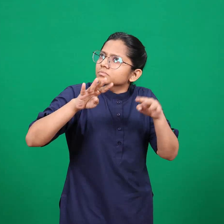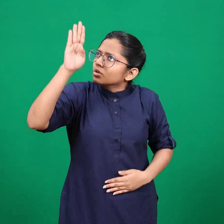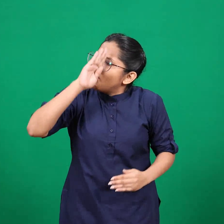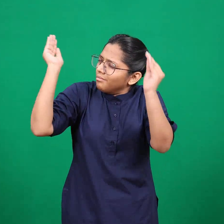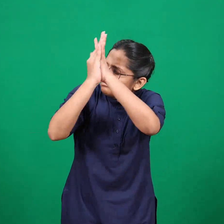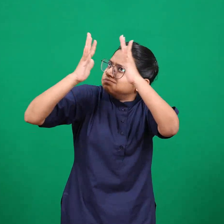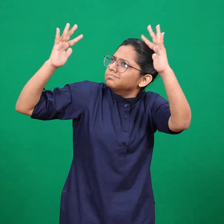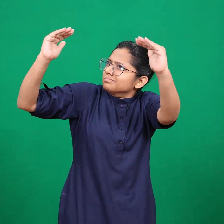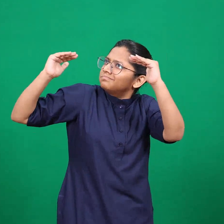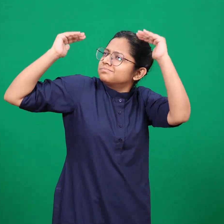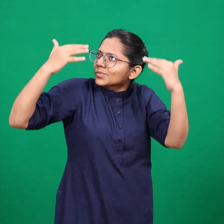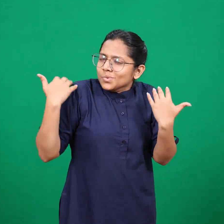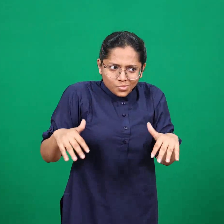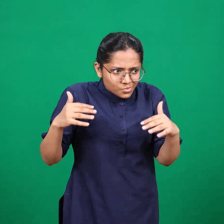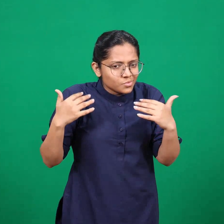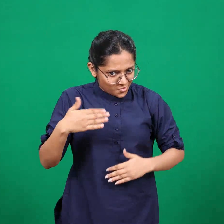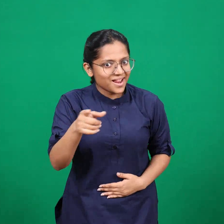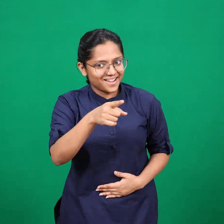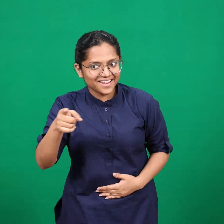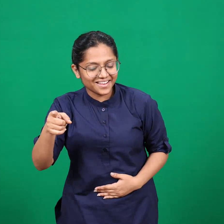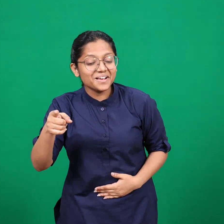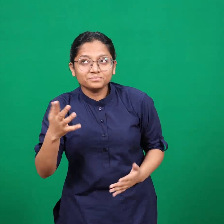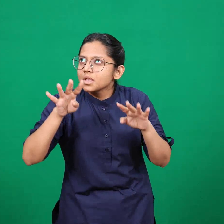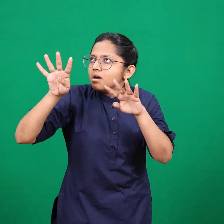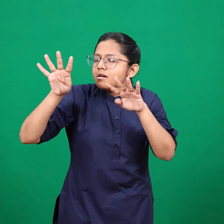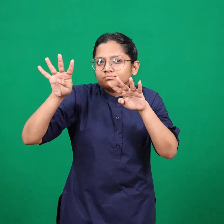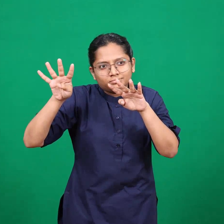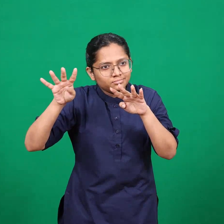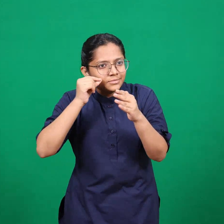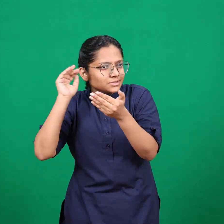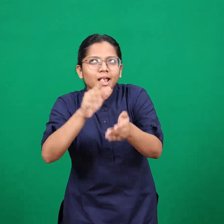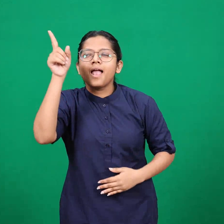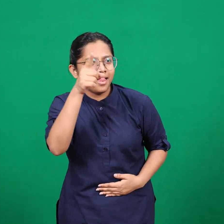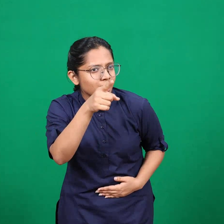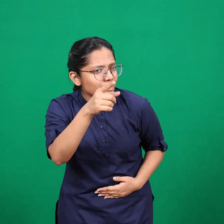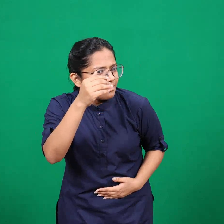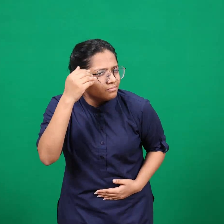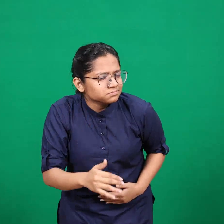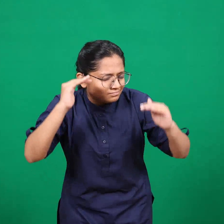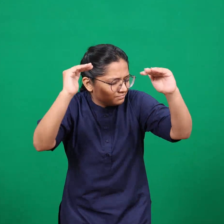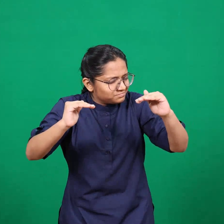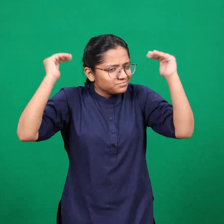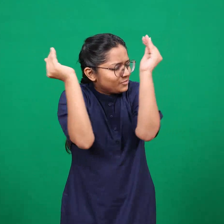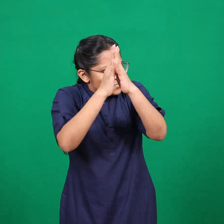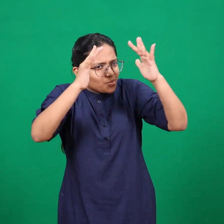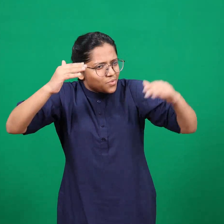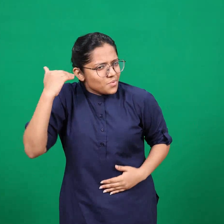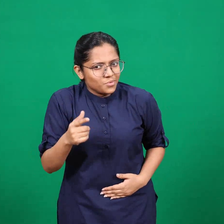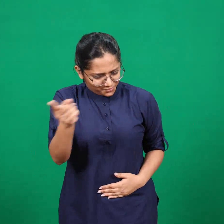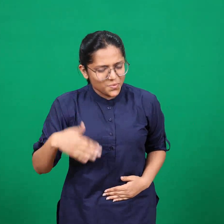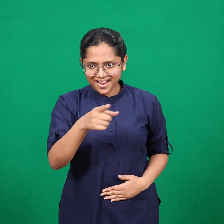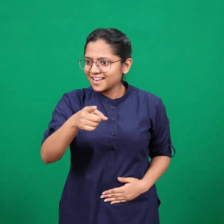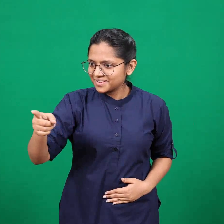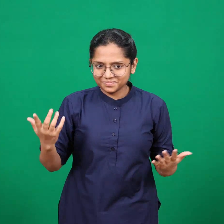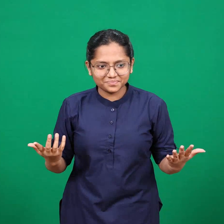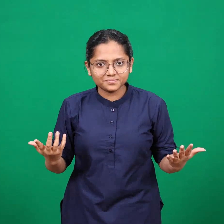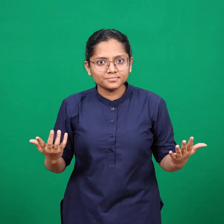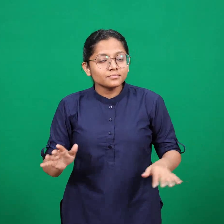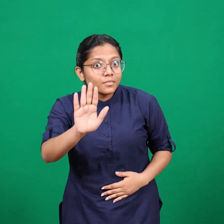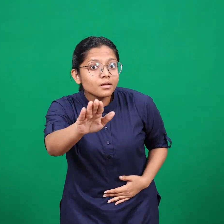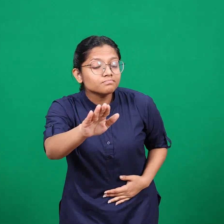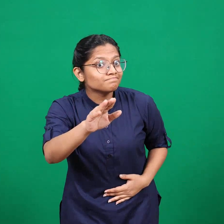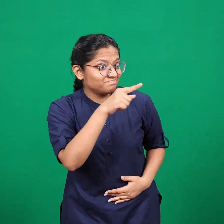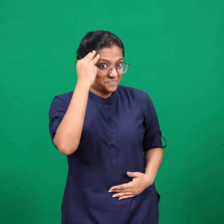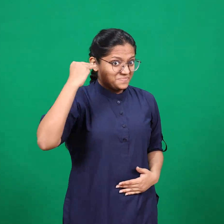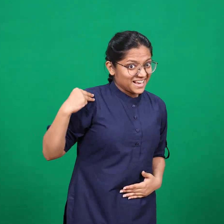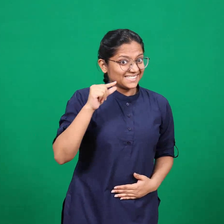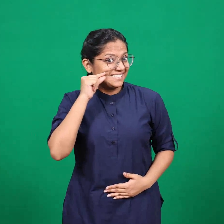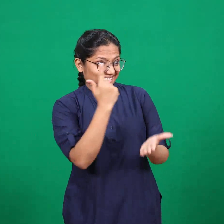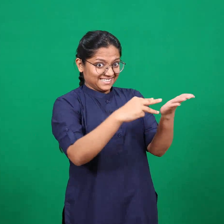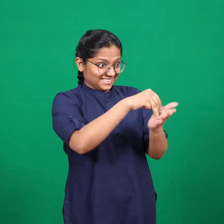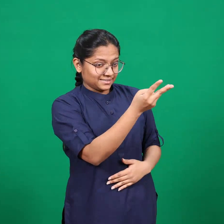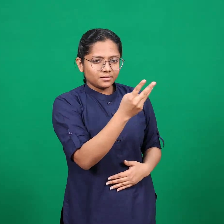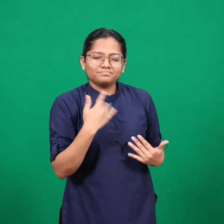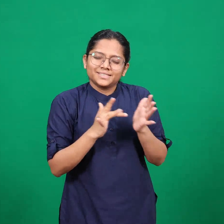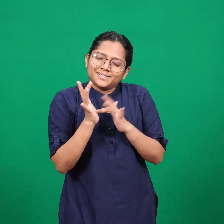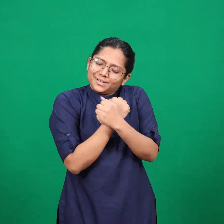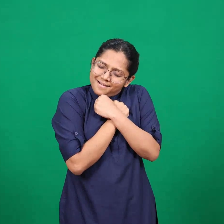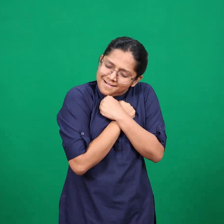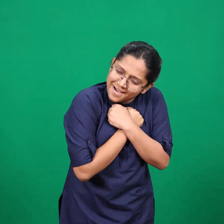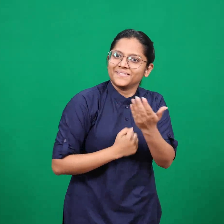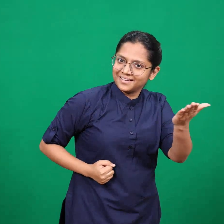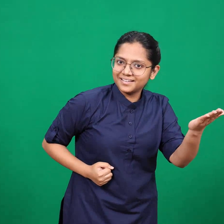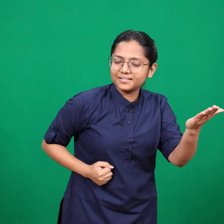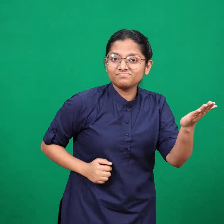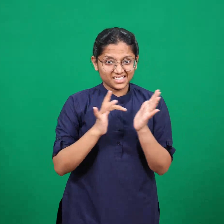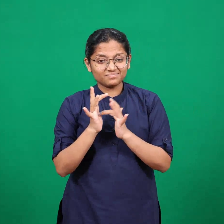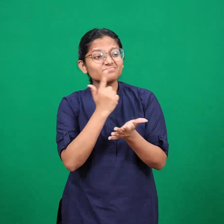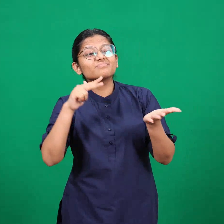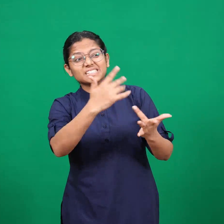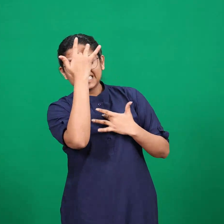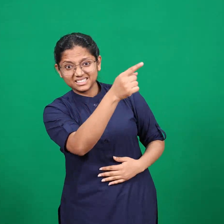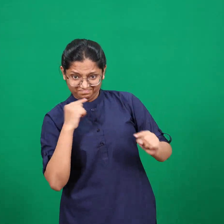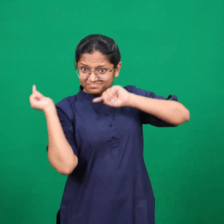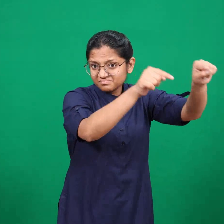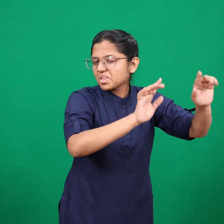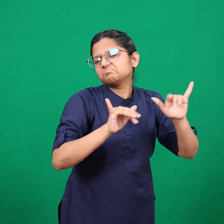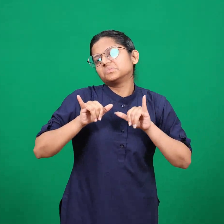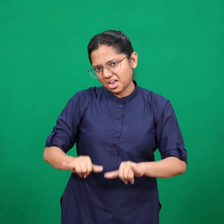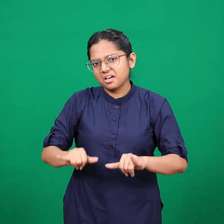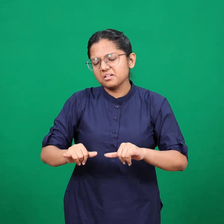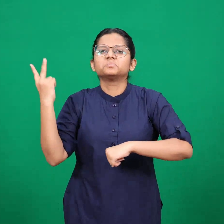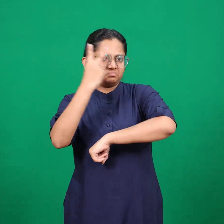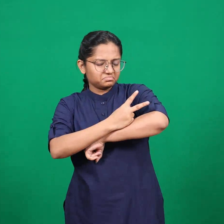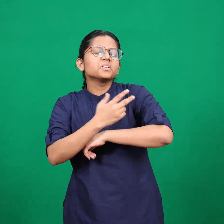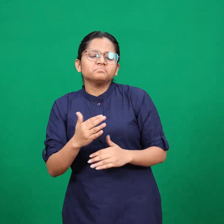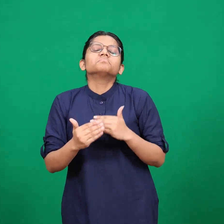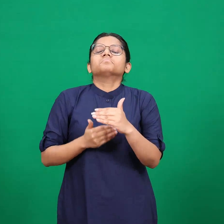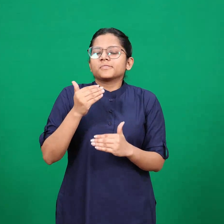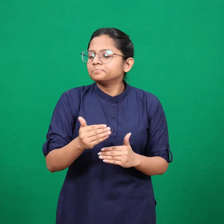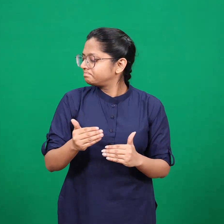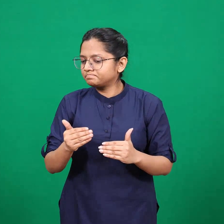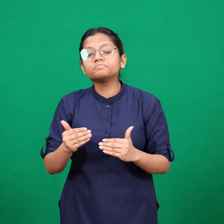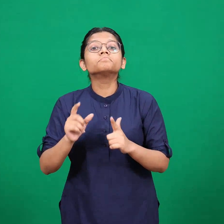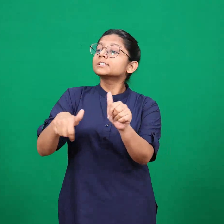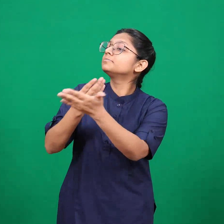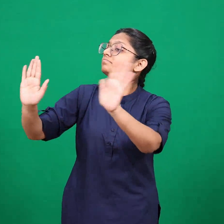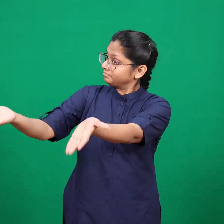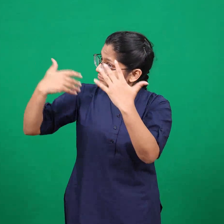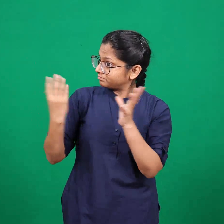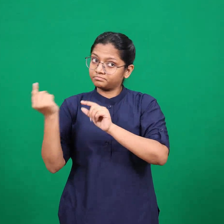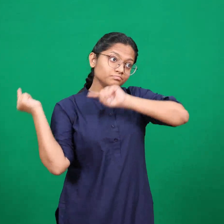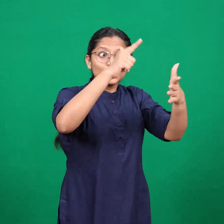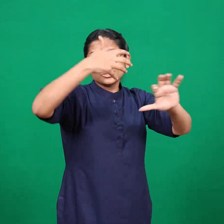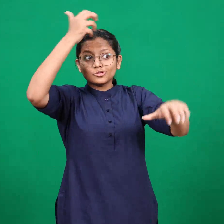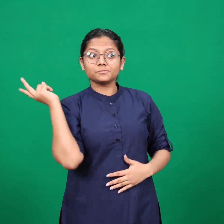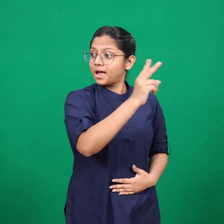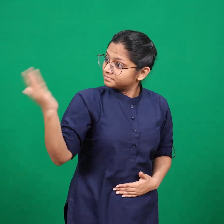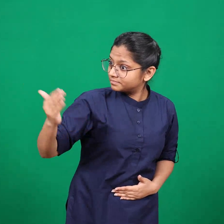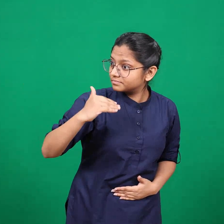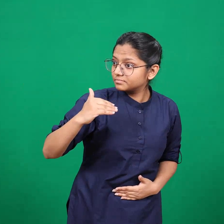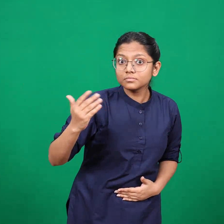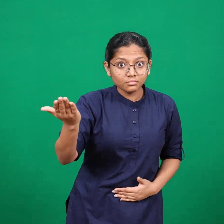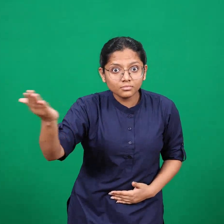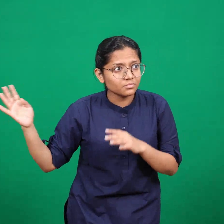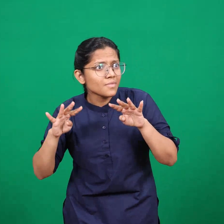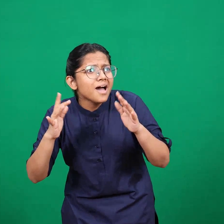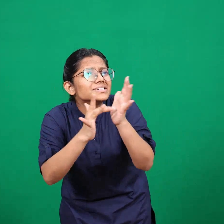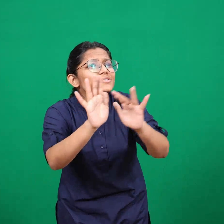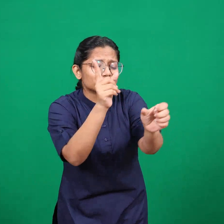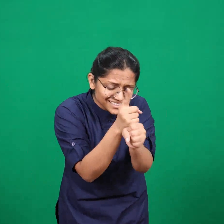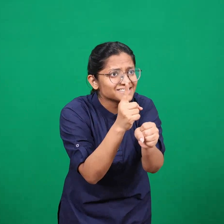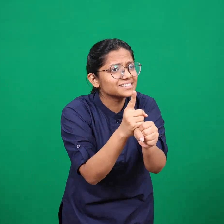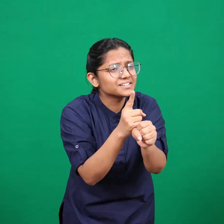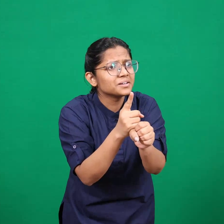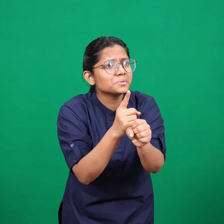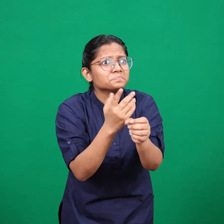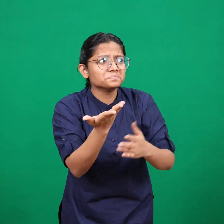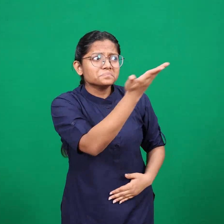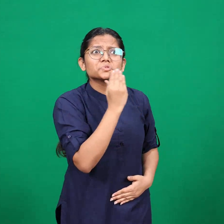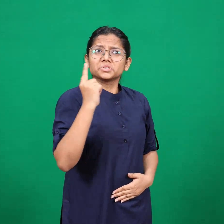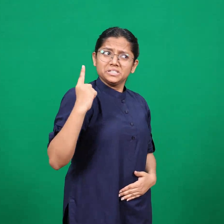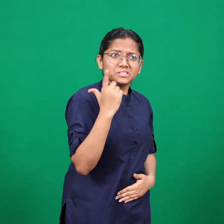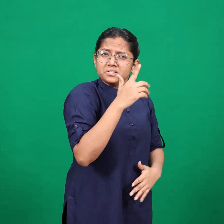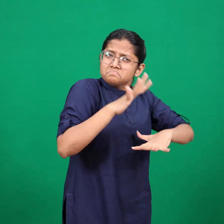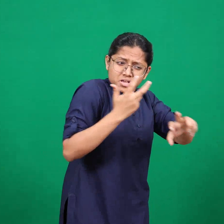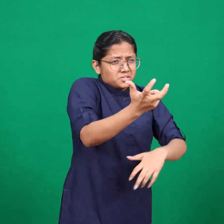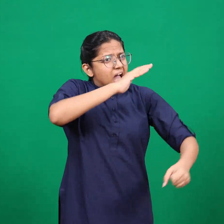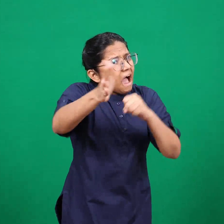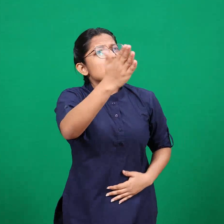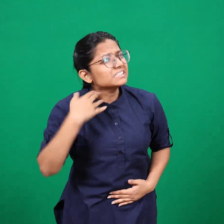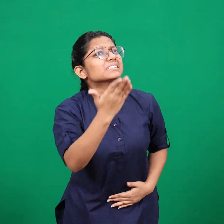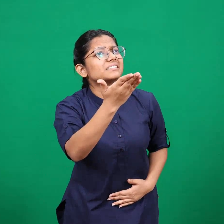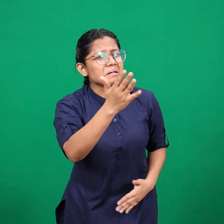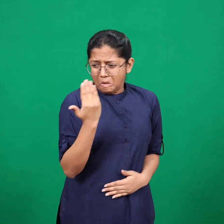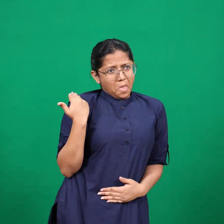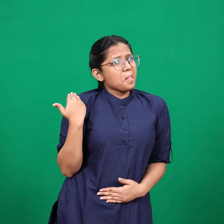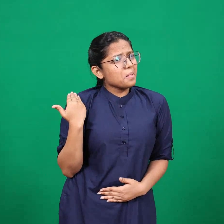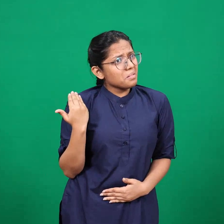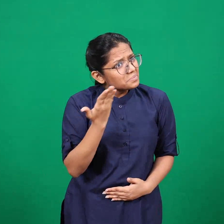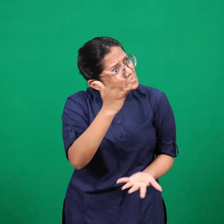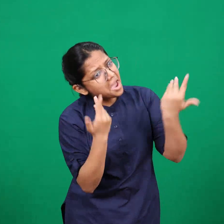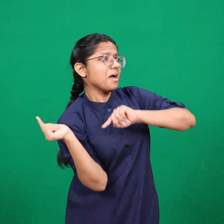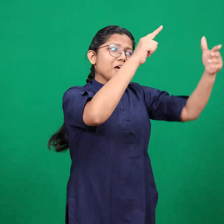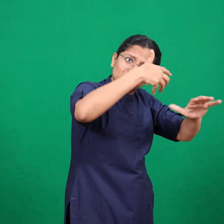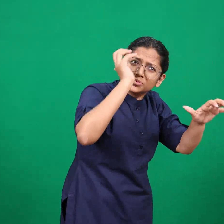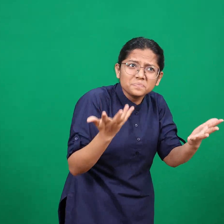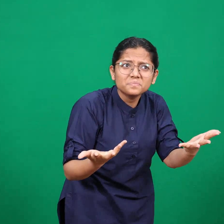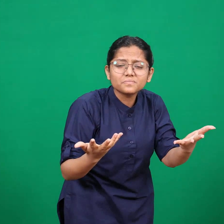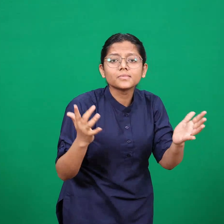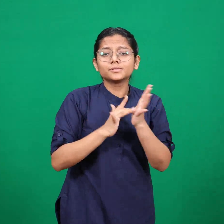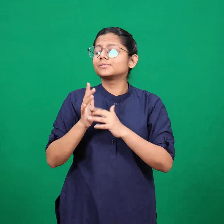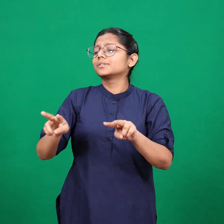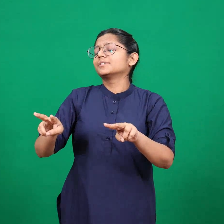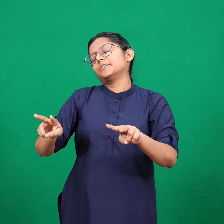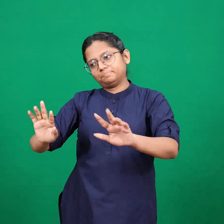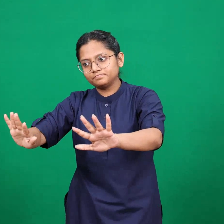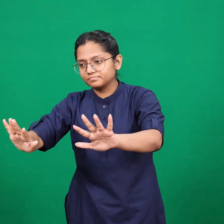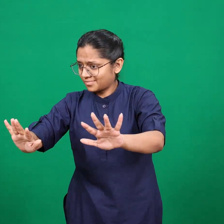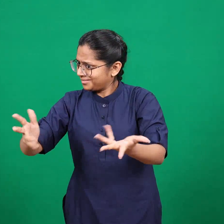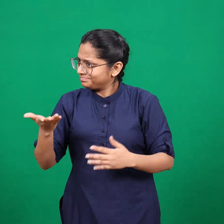So on hearing that Lazarus was sick, He stayed where He was for two days, and then He said to the disciples, "Let us go back to Judea." "Rabbi," they replied, "the Jews just tried to stone You, and You are going back there?" Jesus answered, "Are there not twelve hours of daylight?